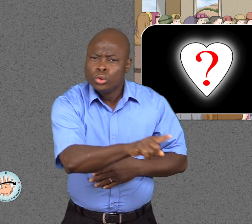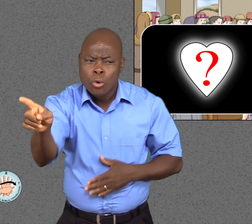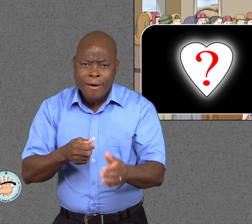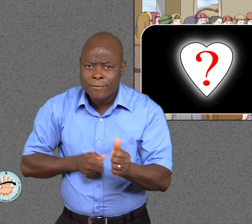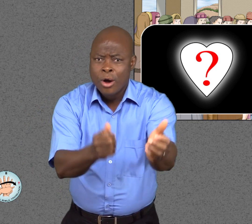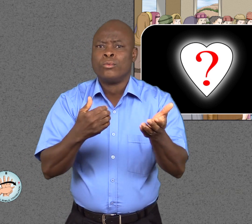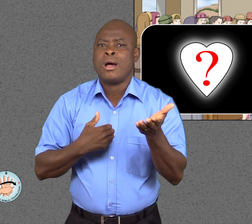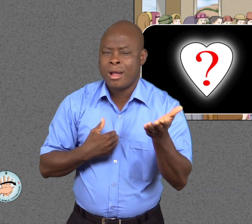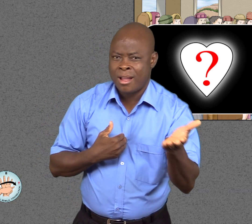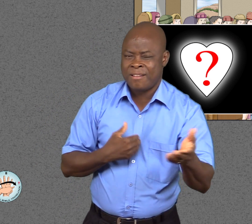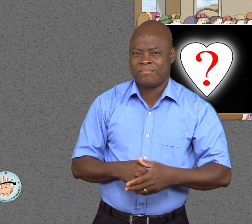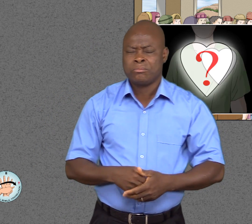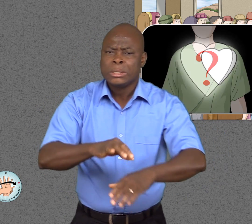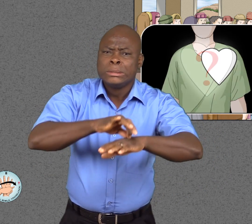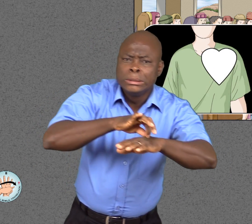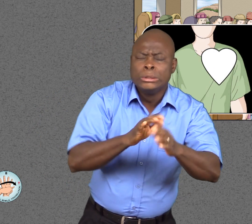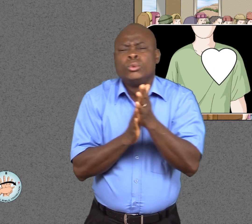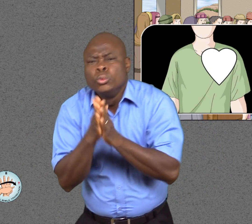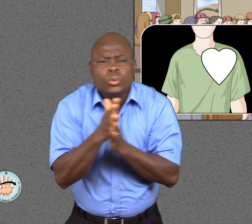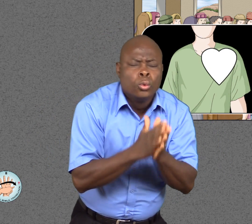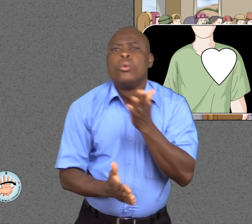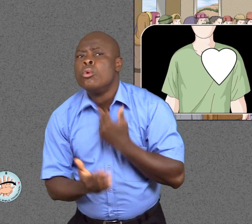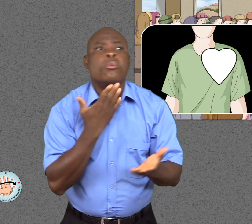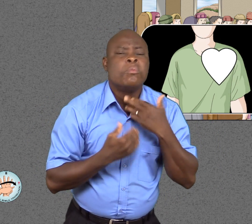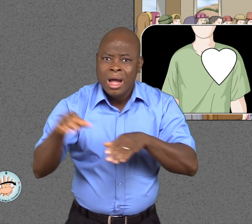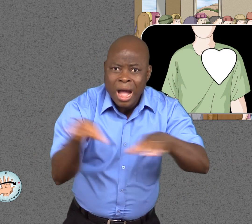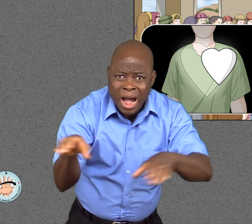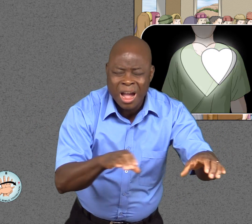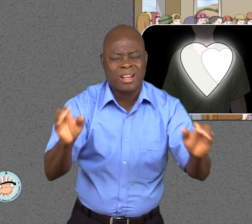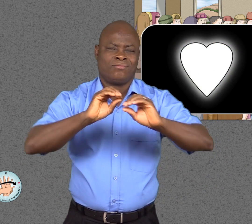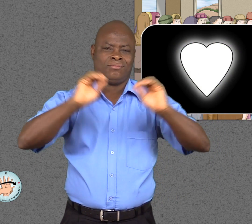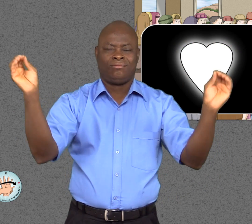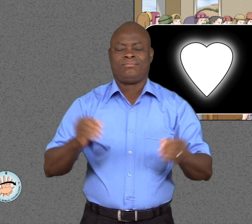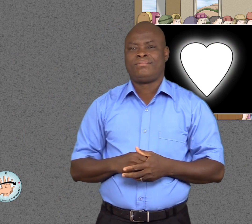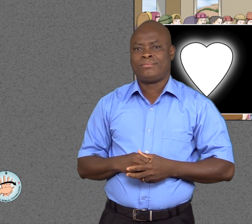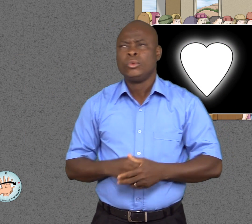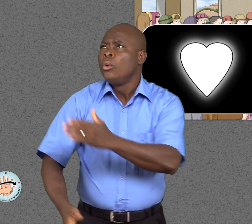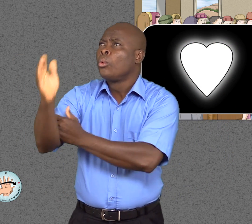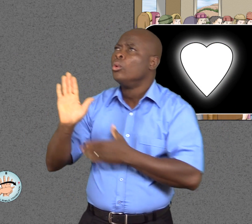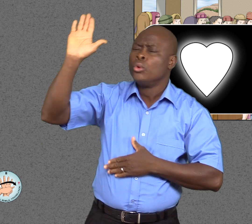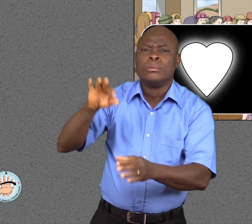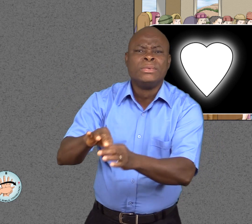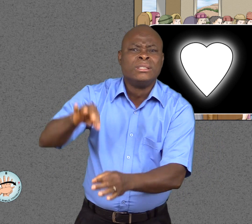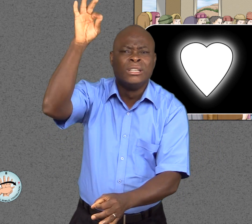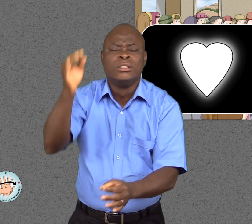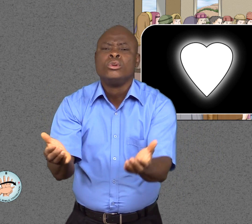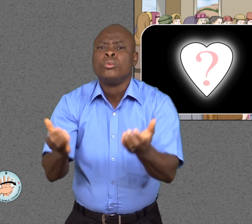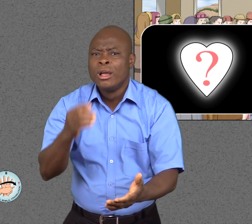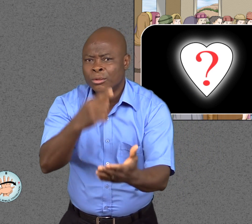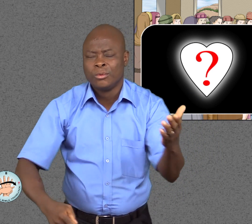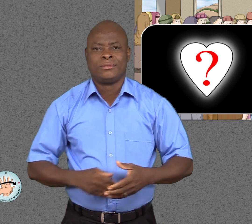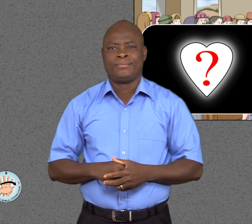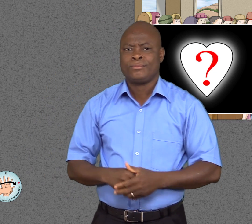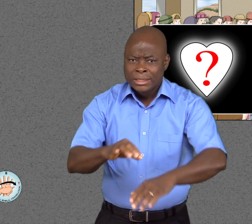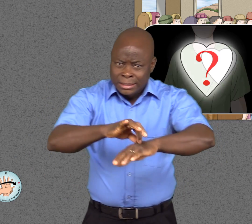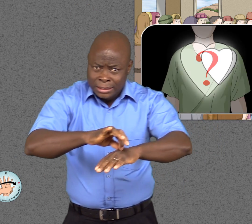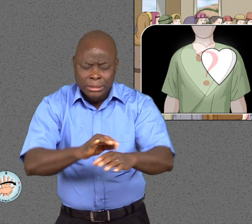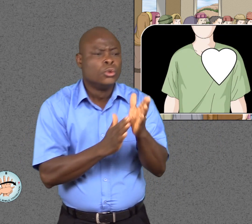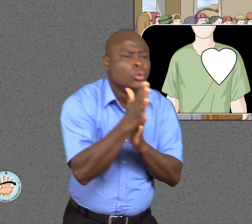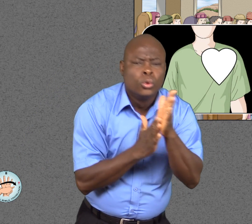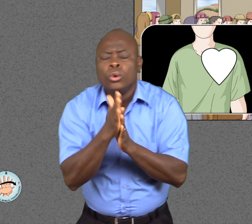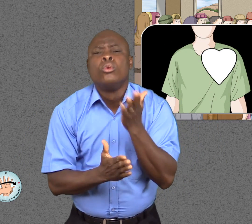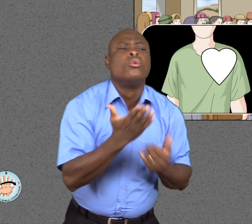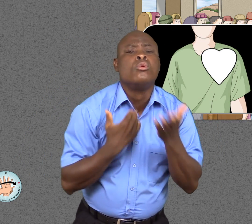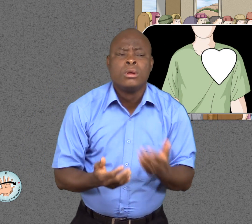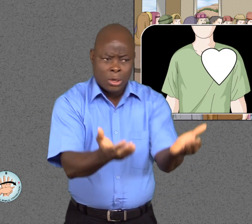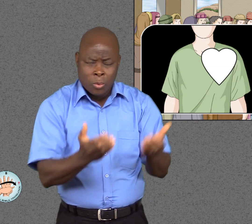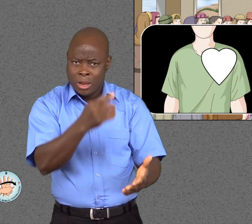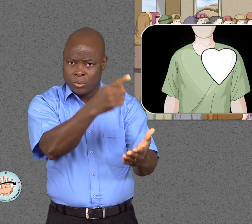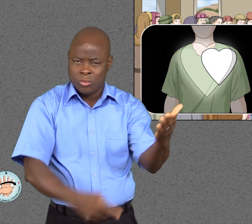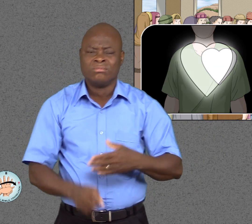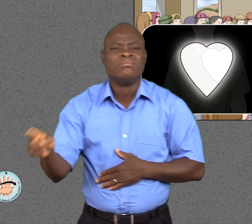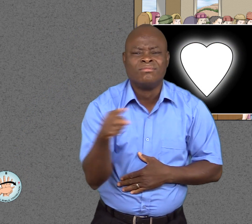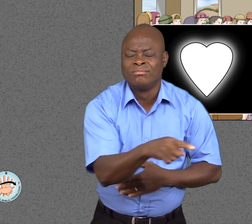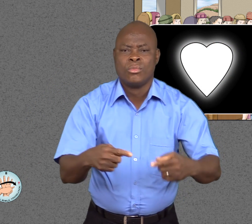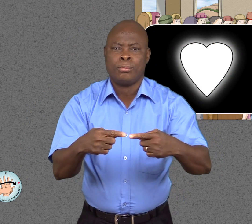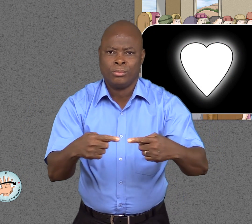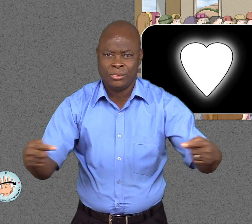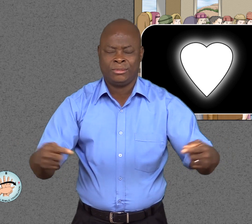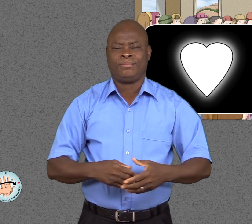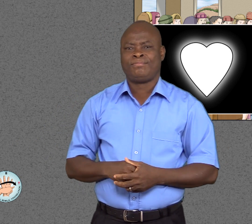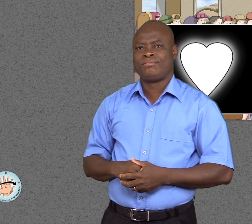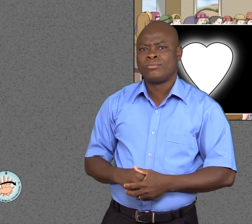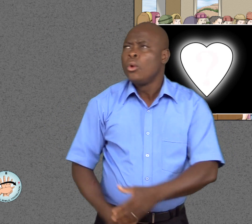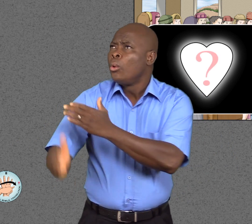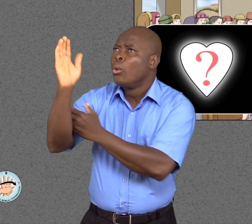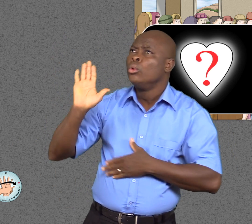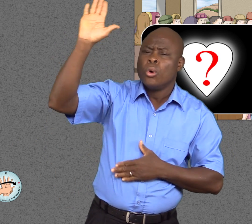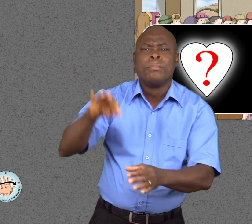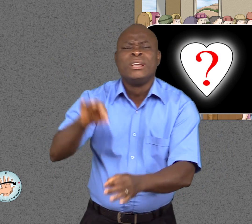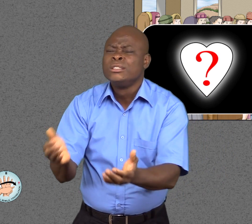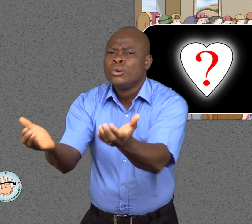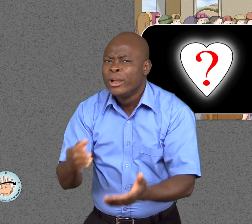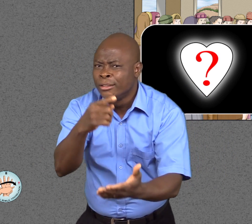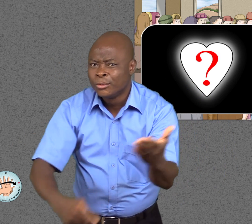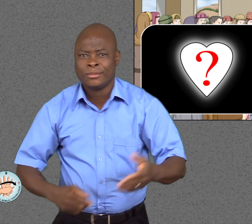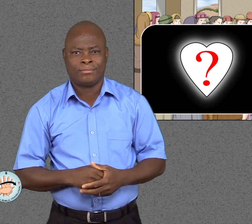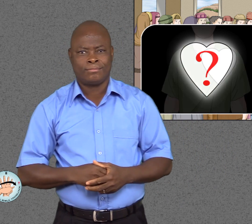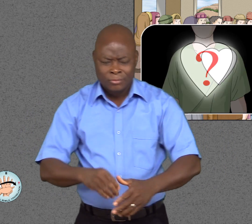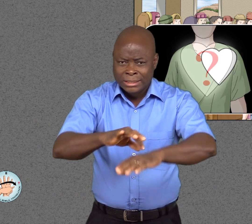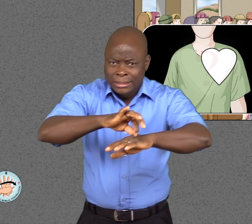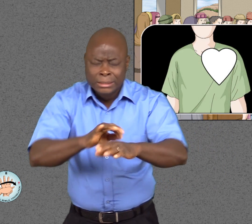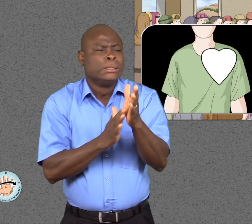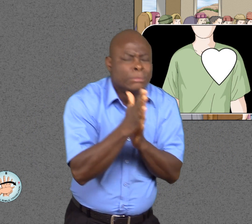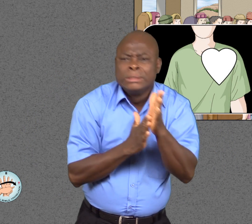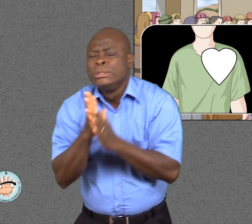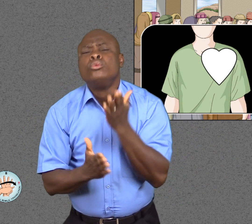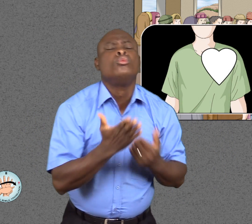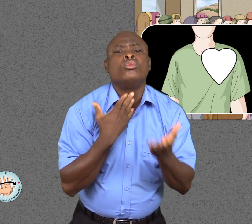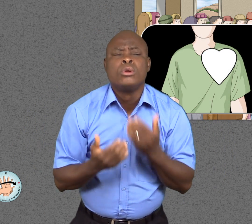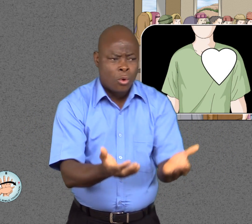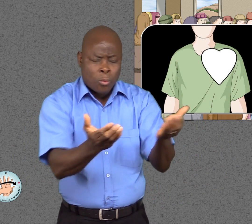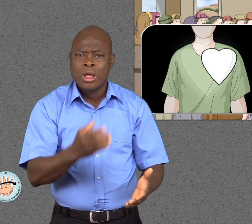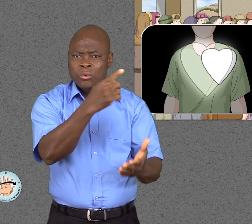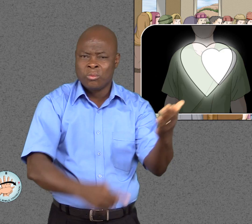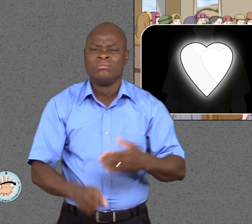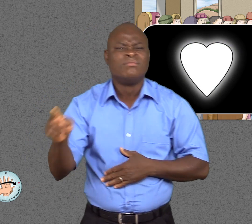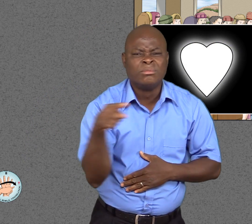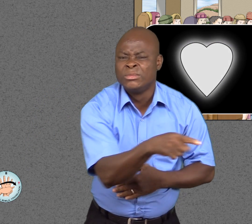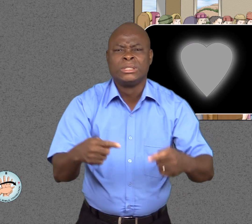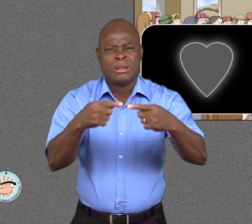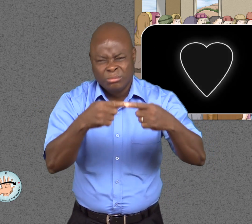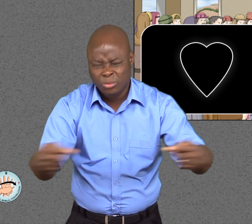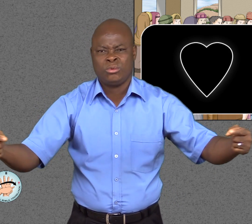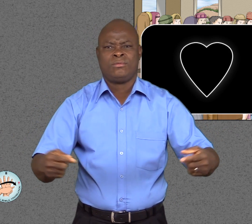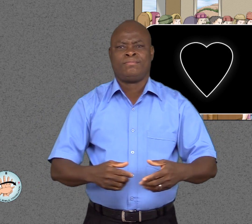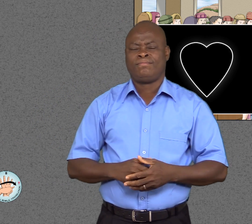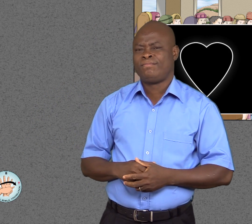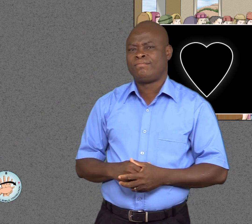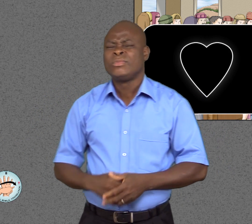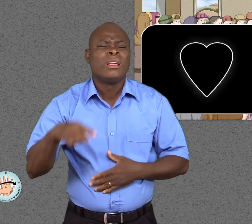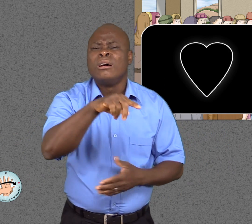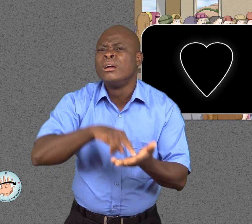For the flesh craves what is contrary to the Spirit, and the Spirit what is contrary to the flesh.